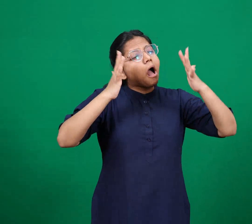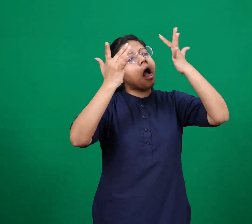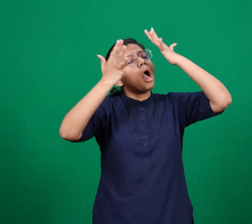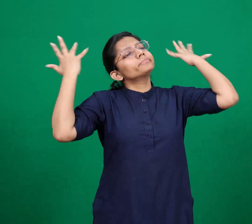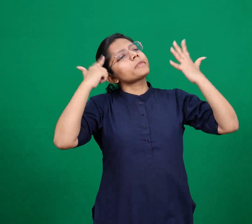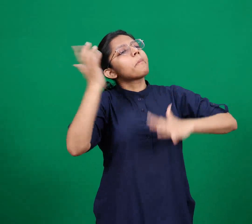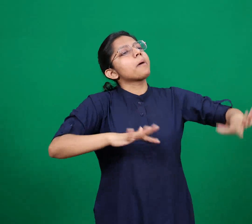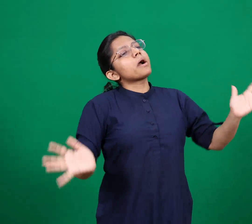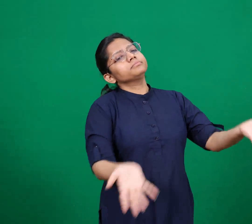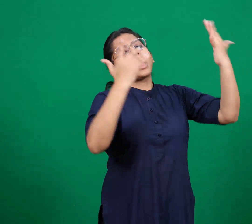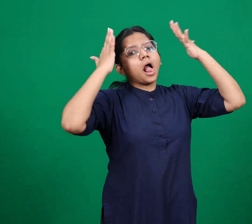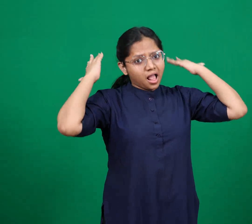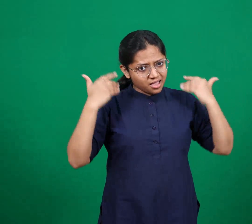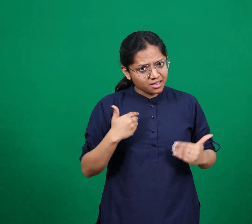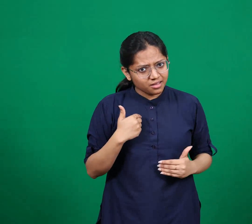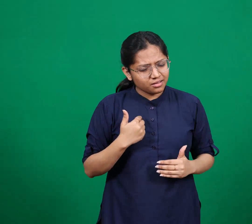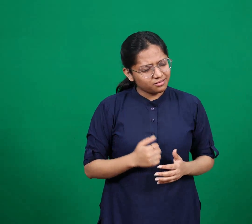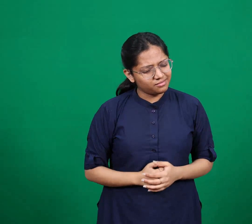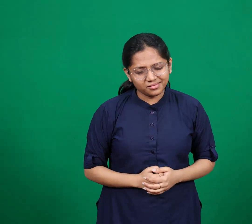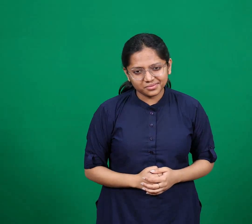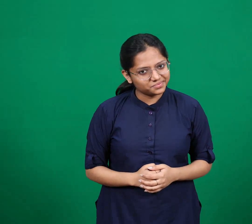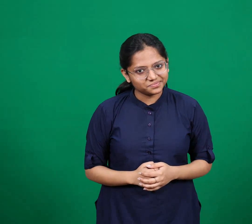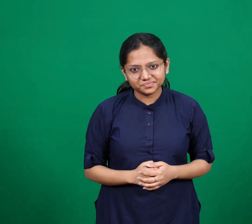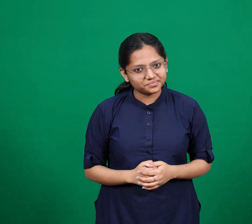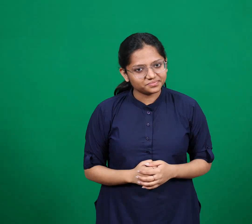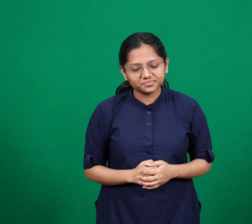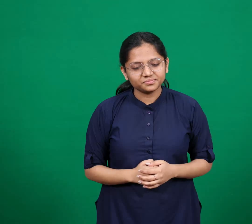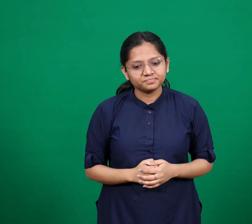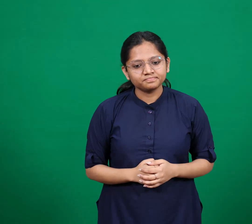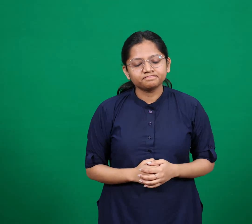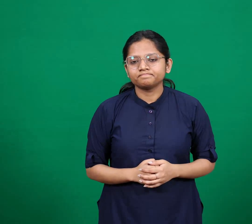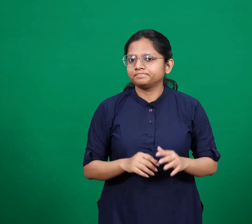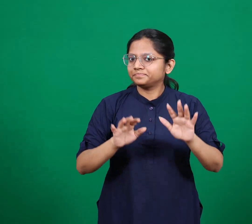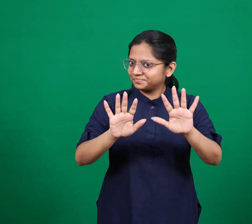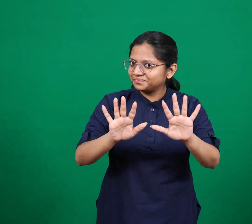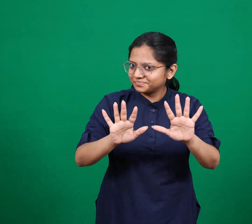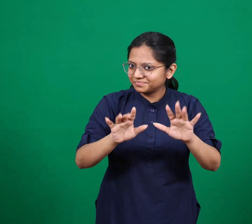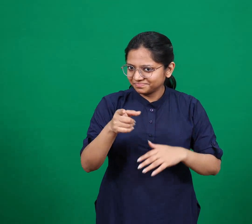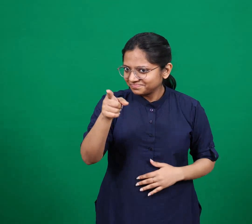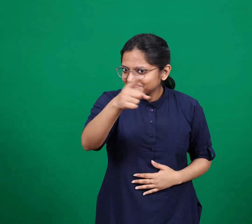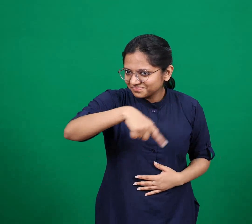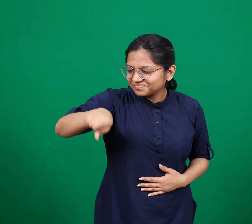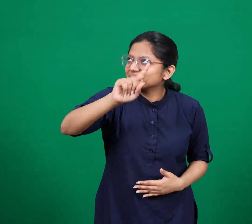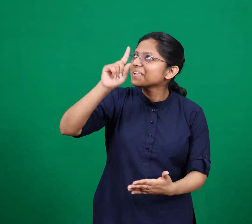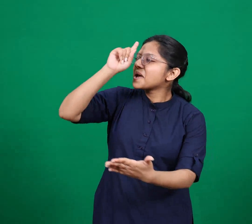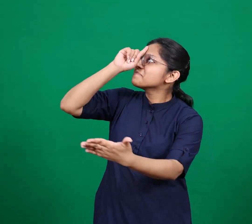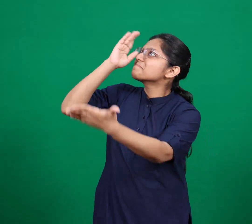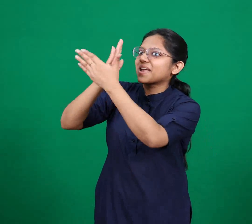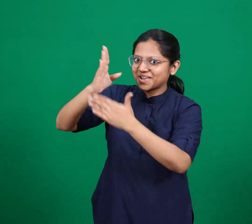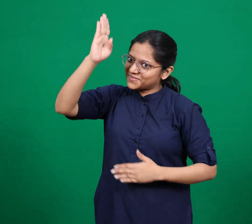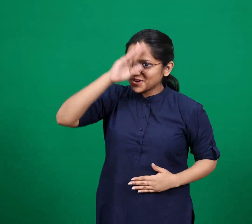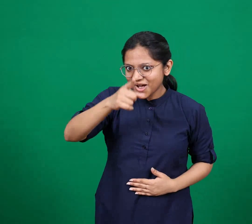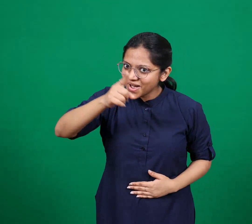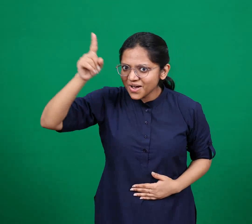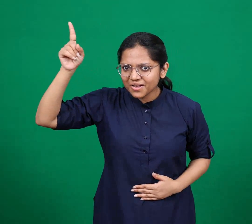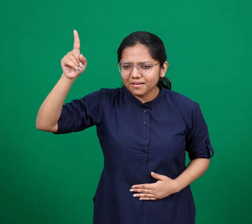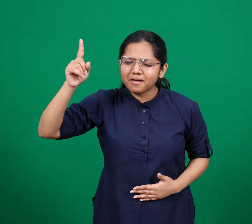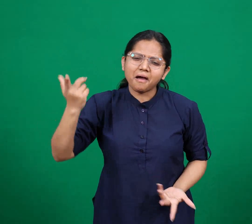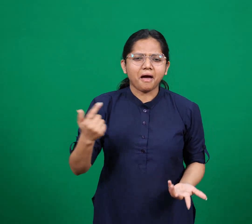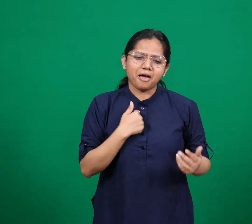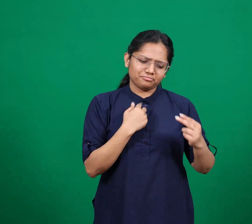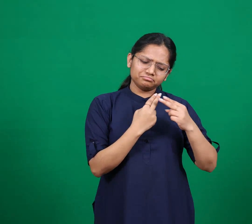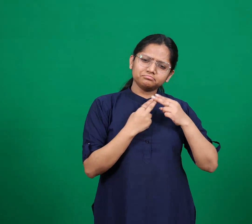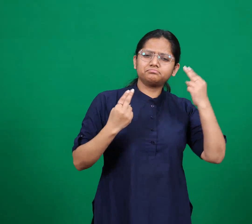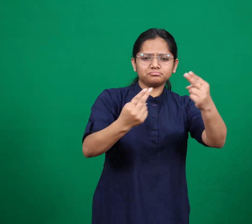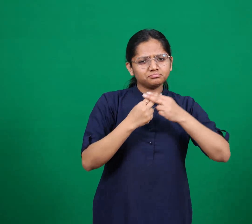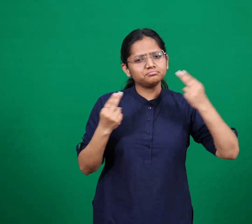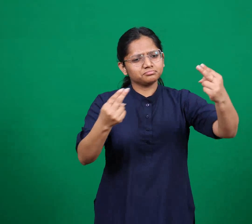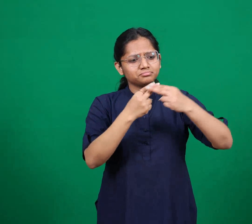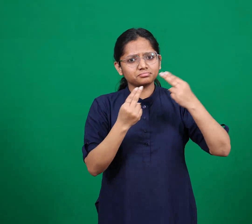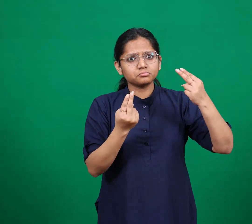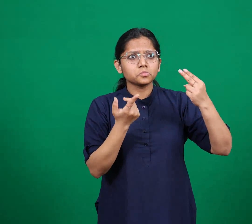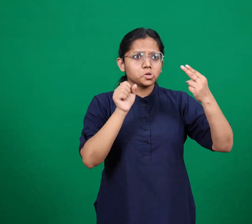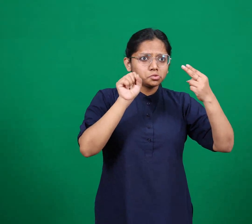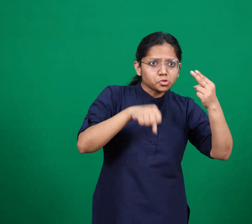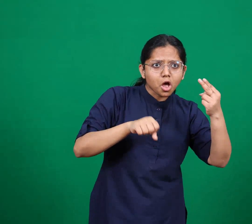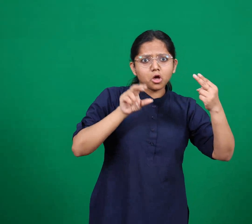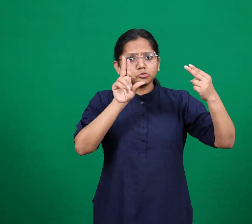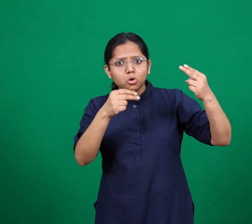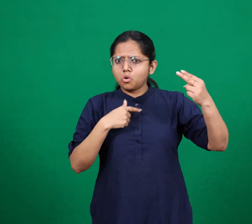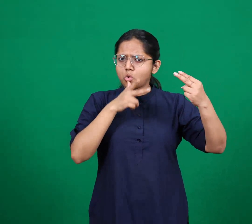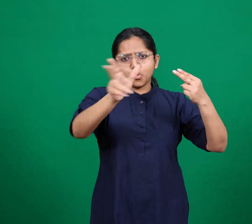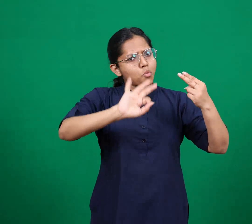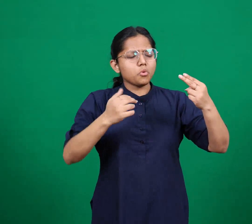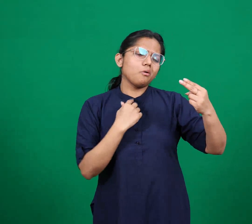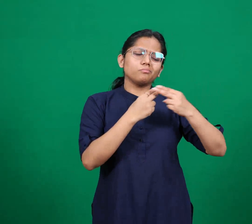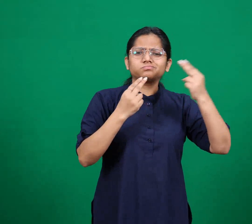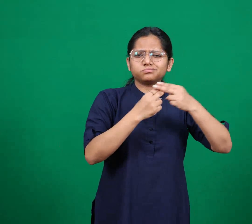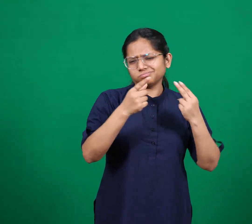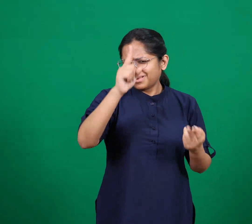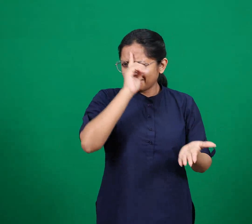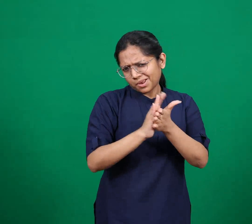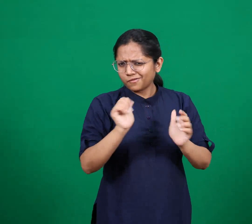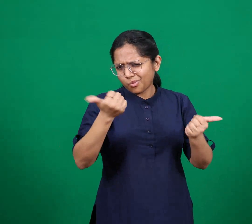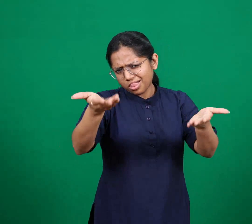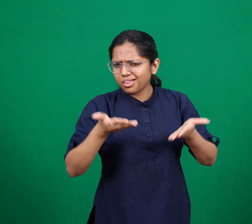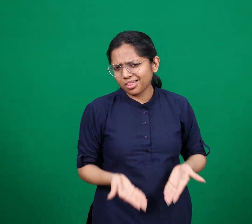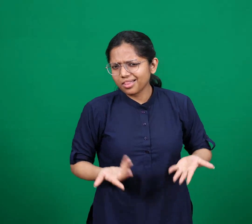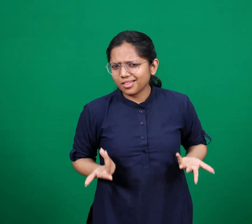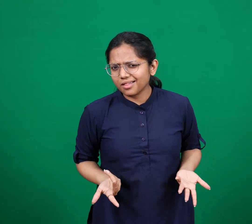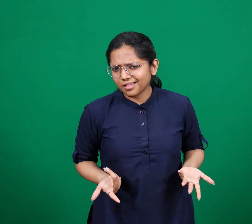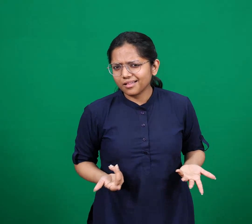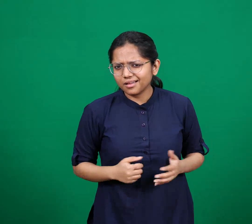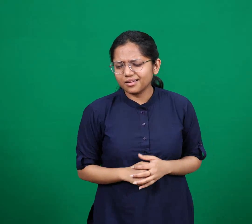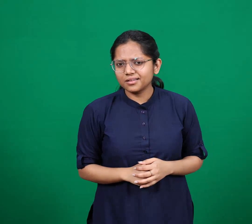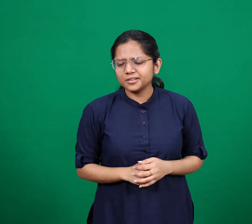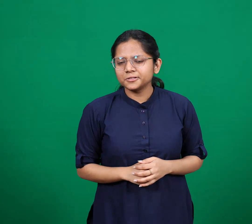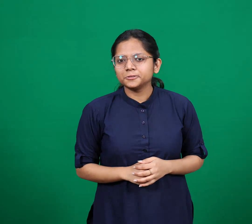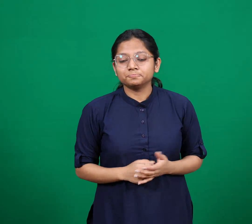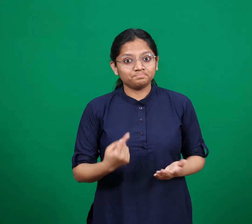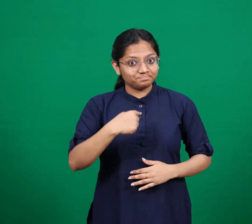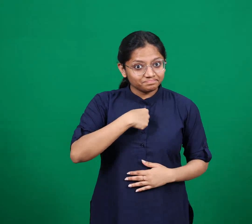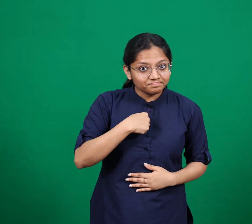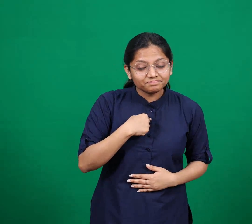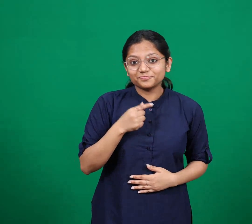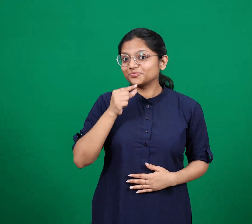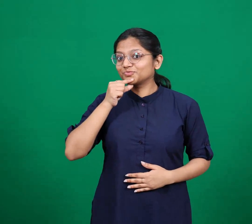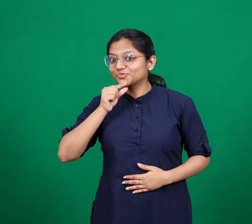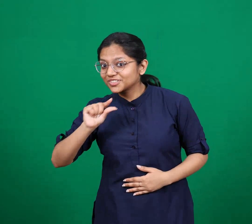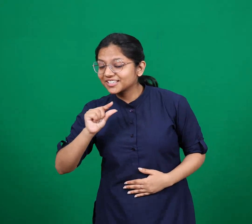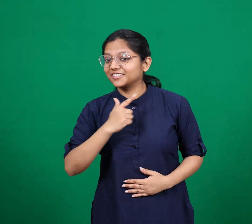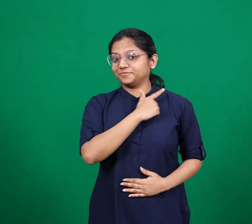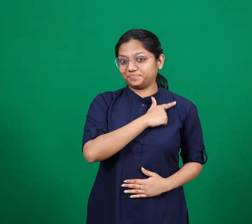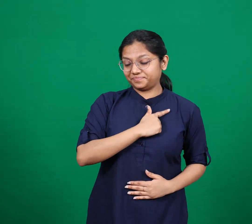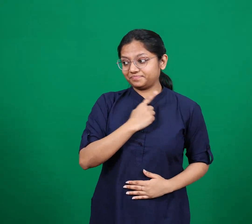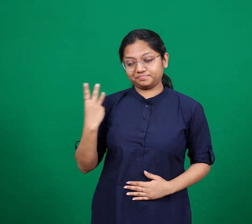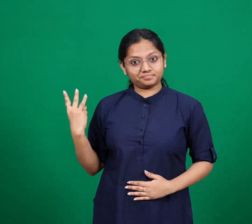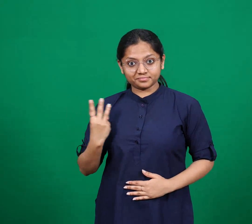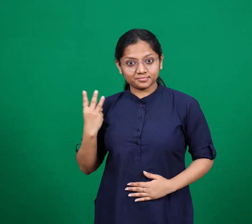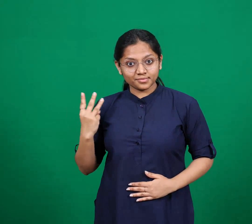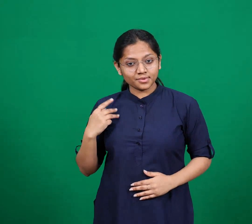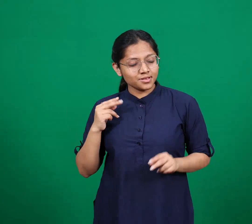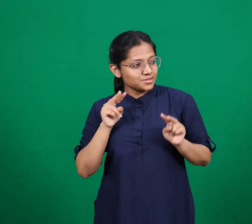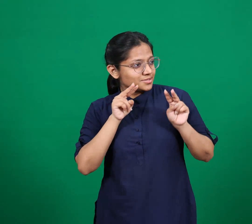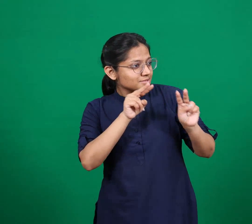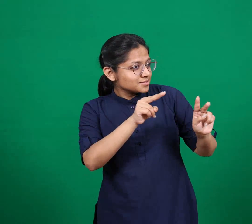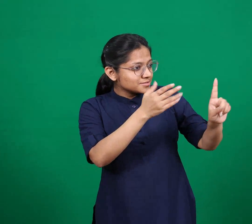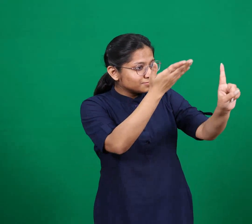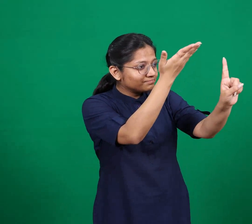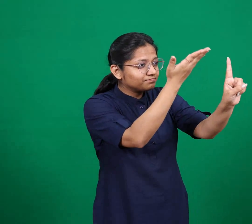But as surely as God is faithful, our message to you is not " Yes" and " No."